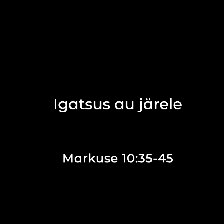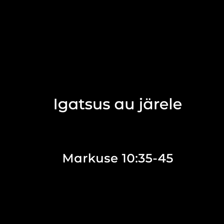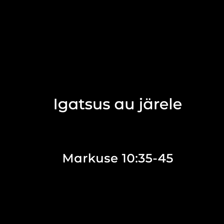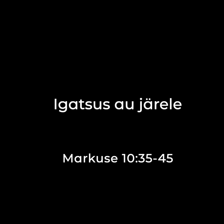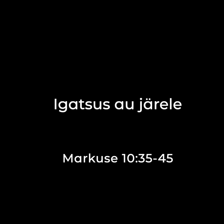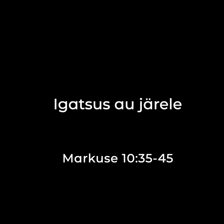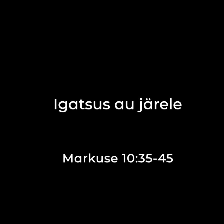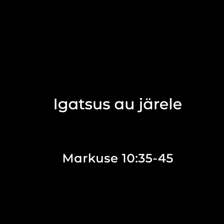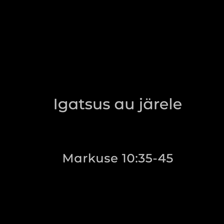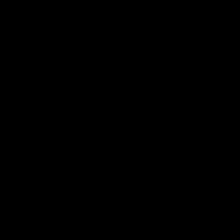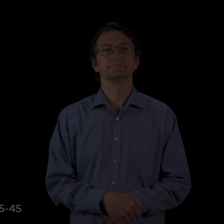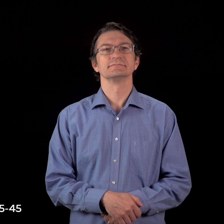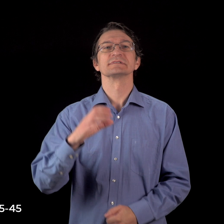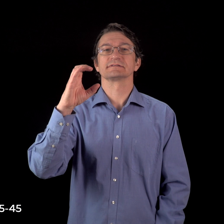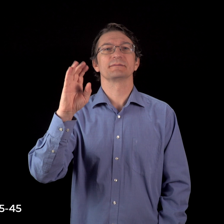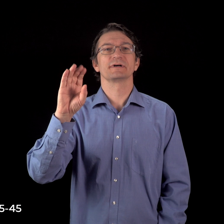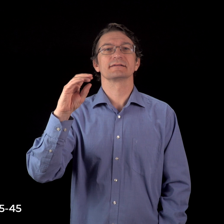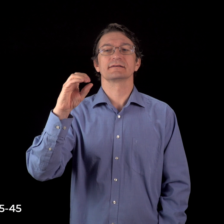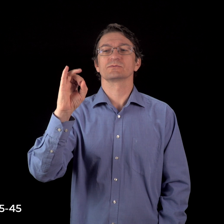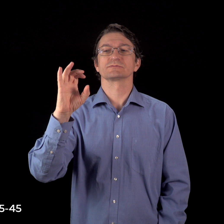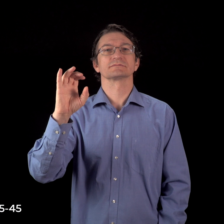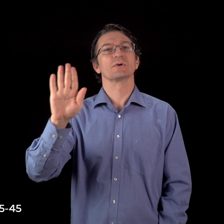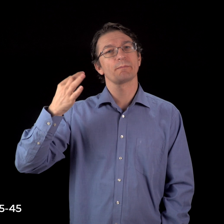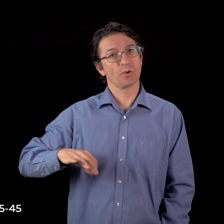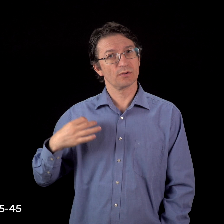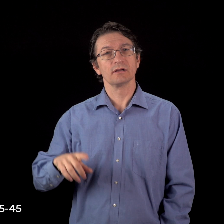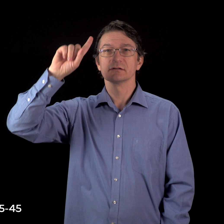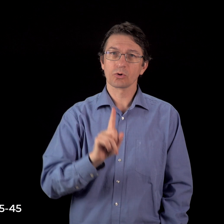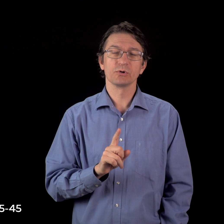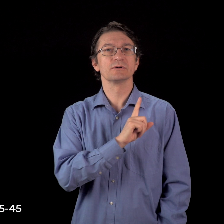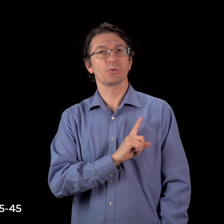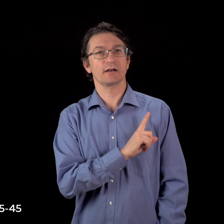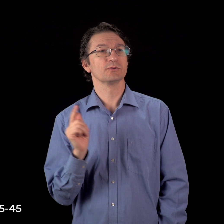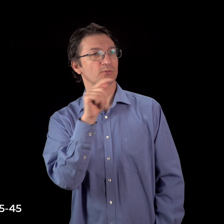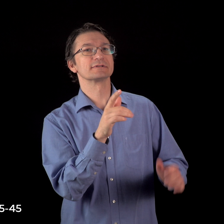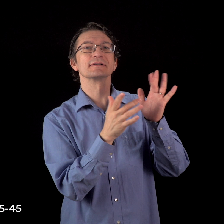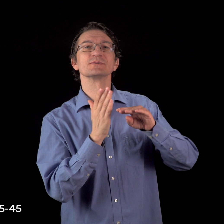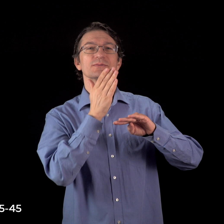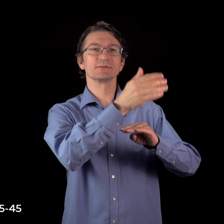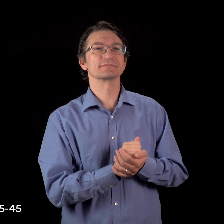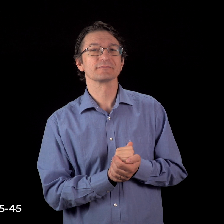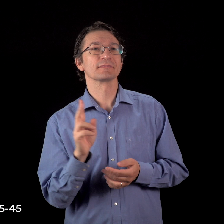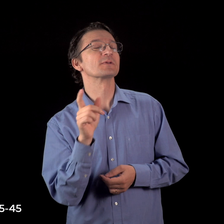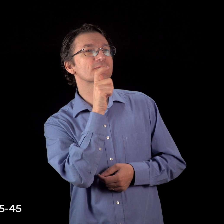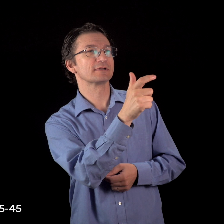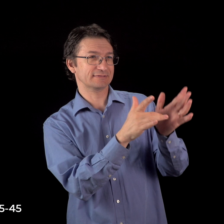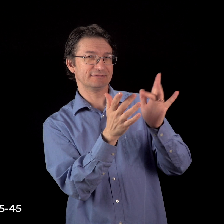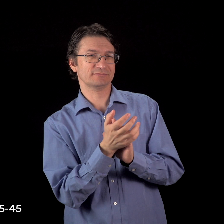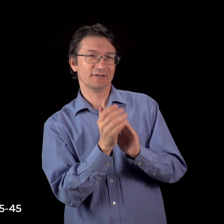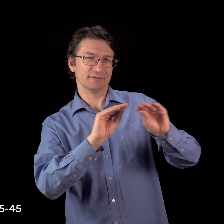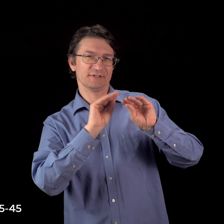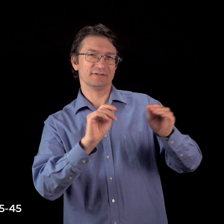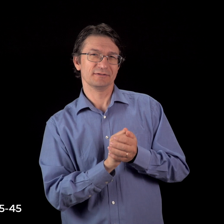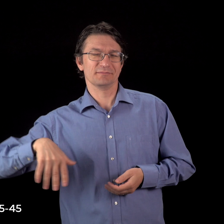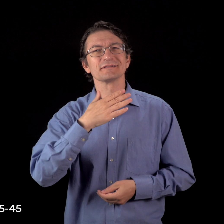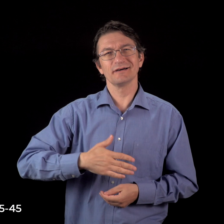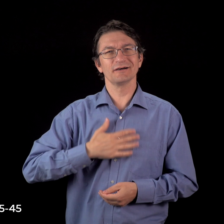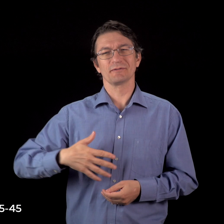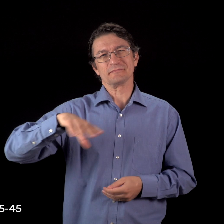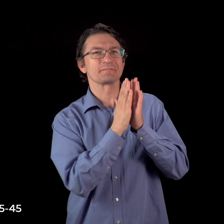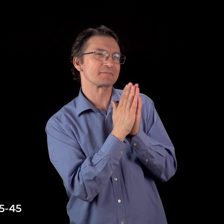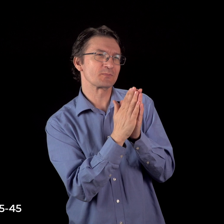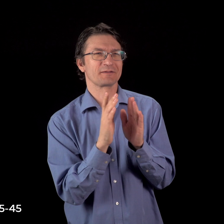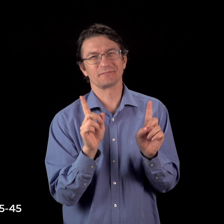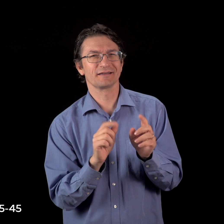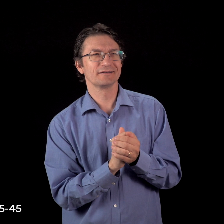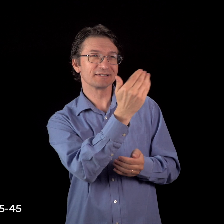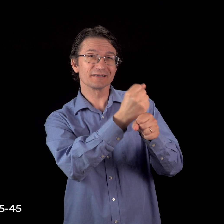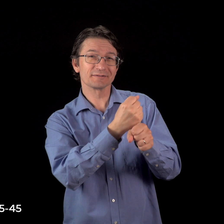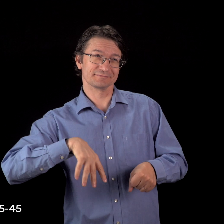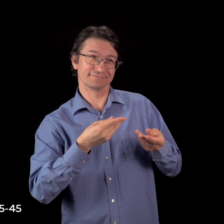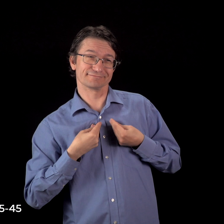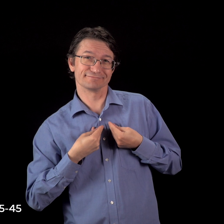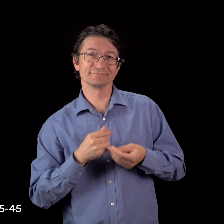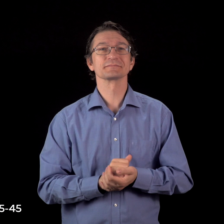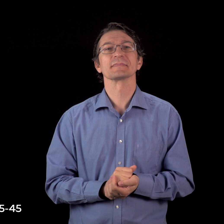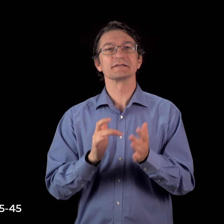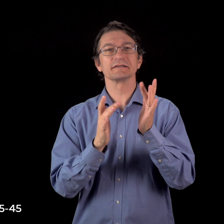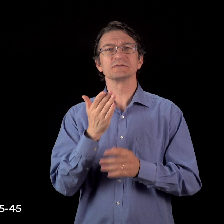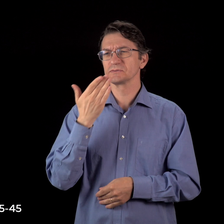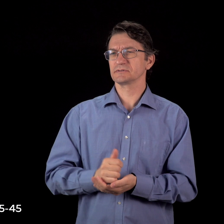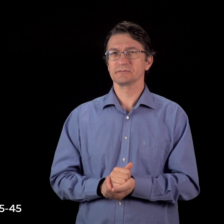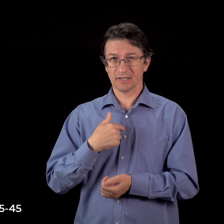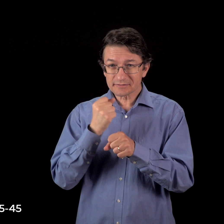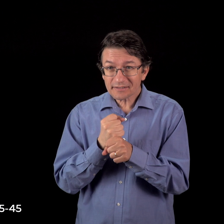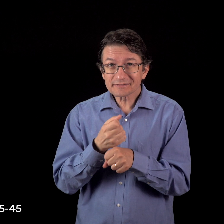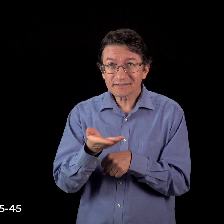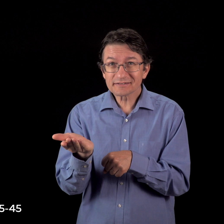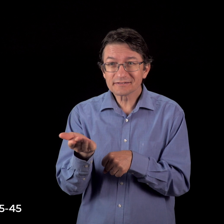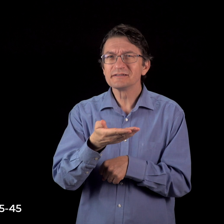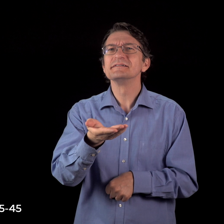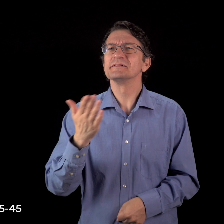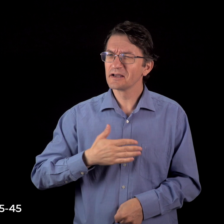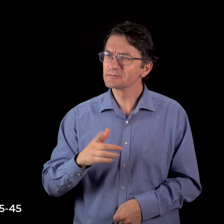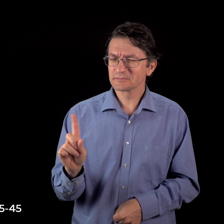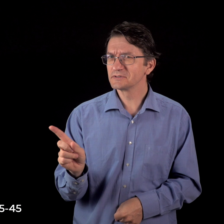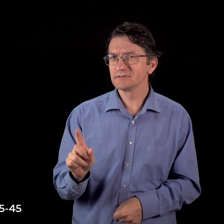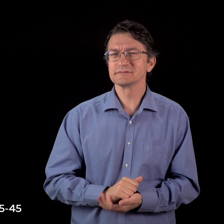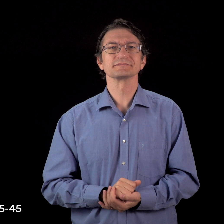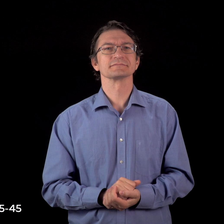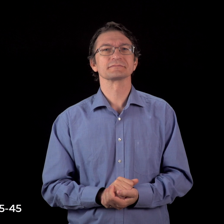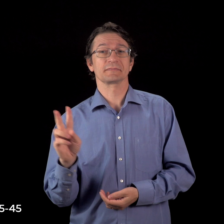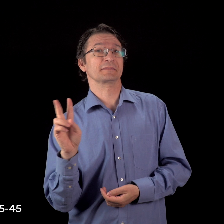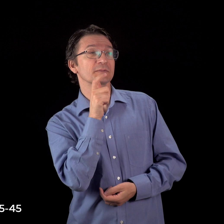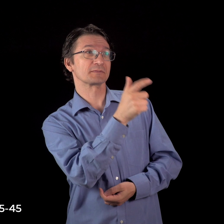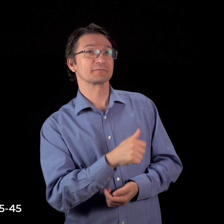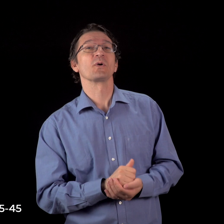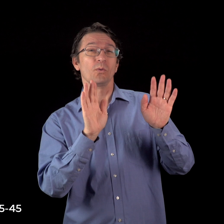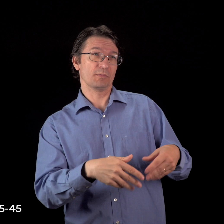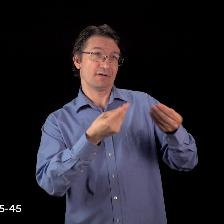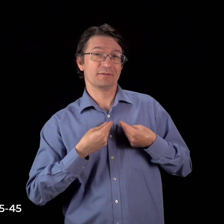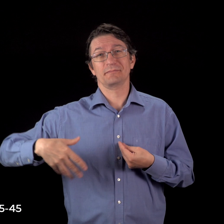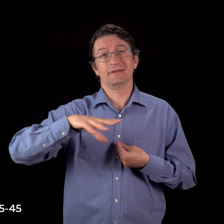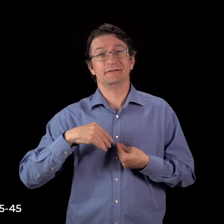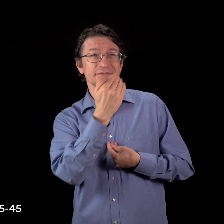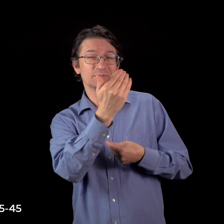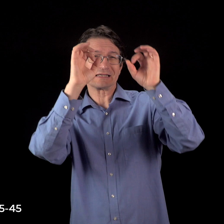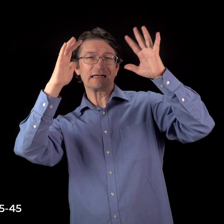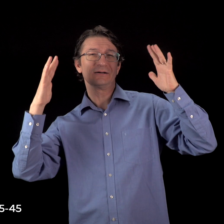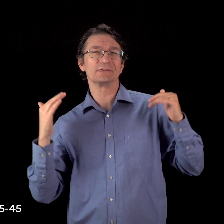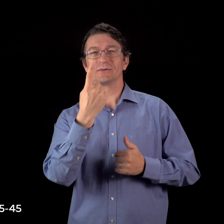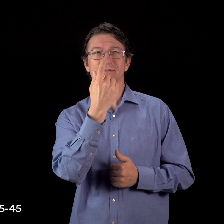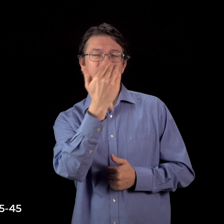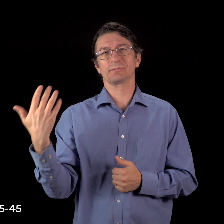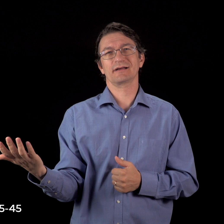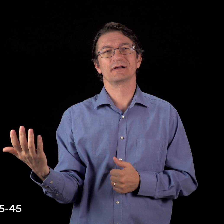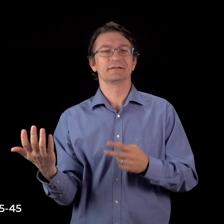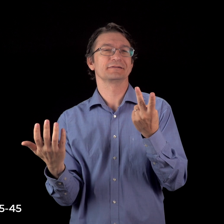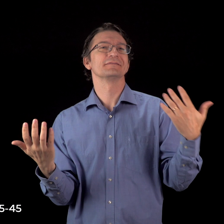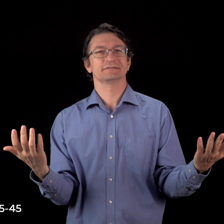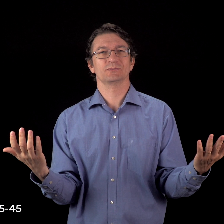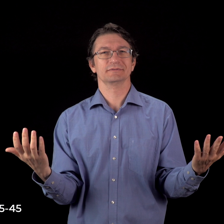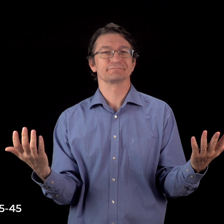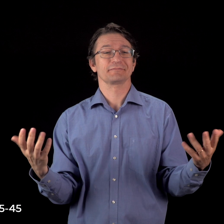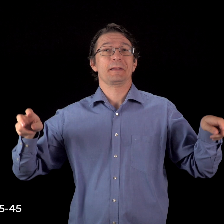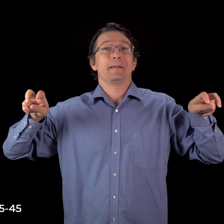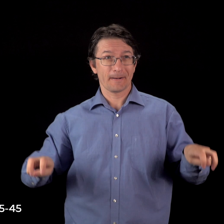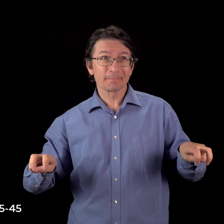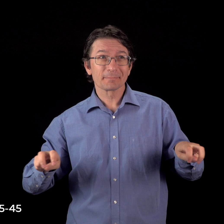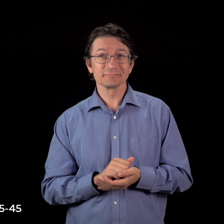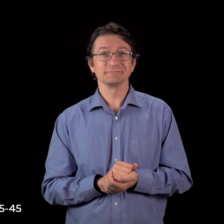Then James and John, the sons of Zebedee, came to Jesus and declared, “Teacher, we want You to do for us whatever we ask.” “What do you want Me to do for you?” He inquired. They answered, “Grant that one of us may sit at Your right hand and the other at Your left in Your glory.”